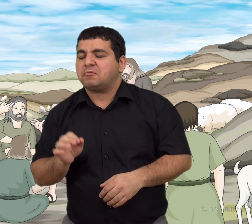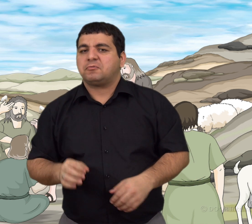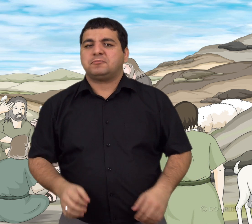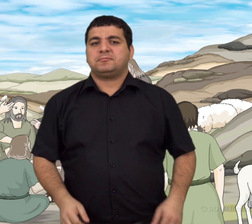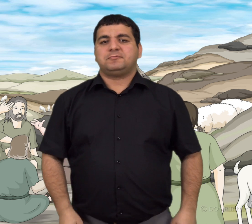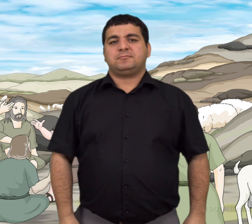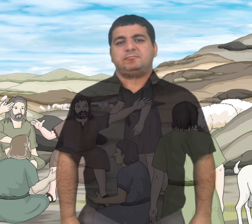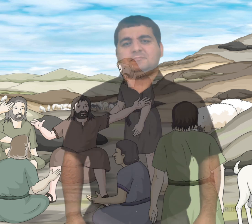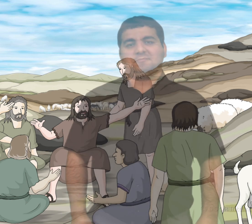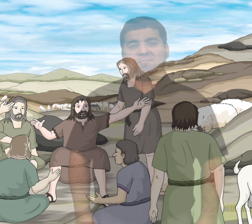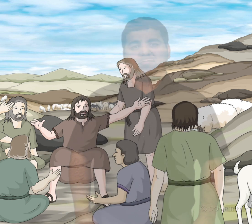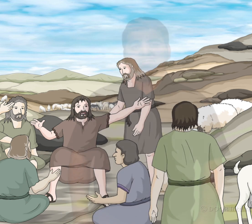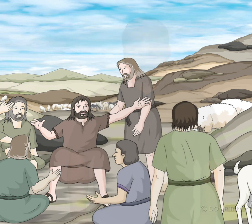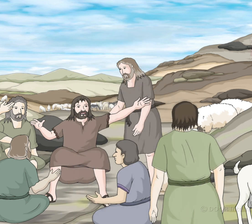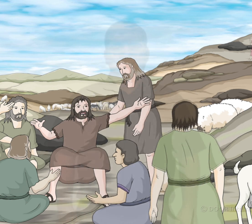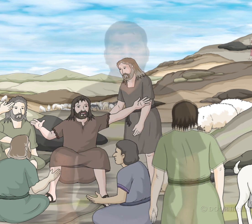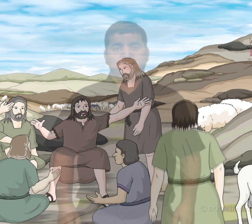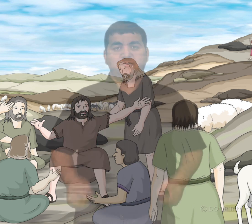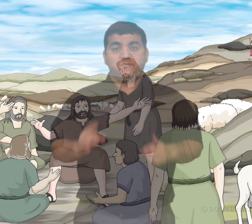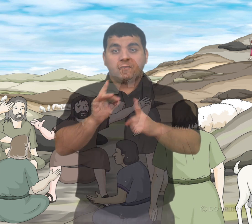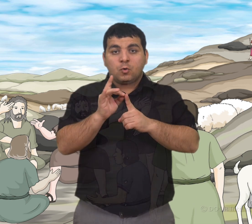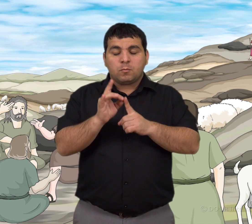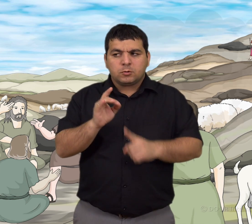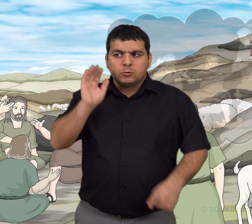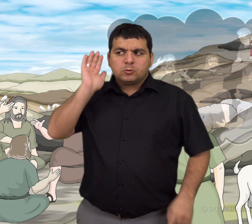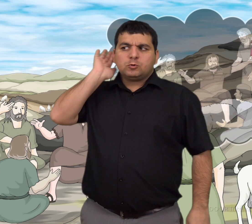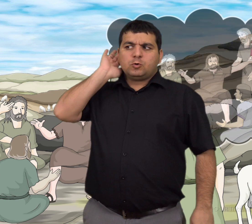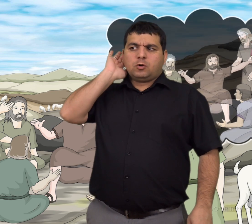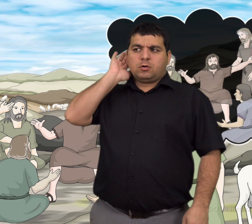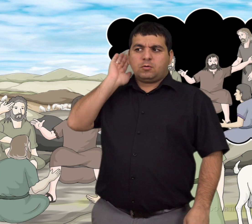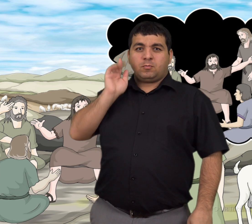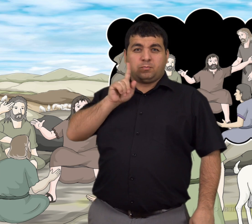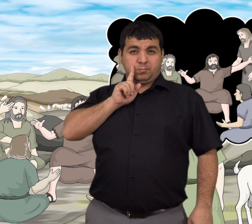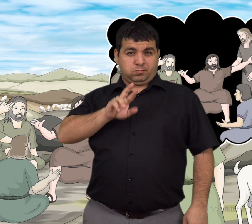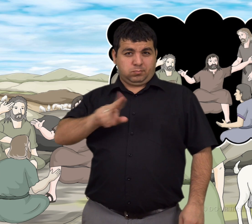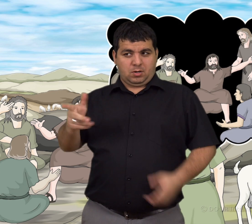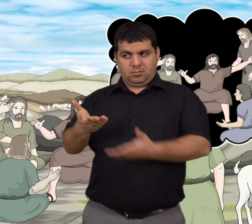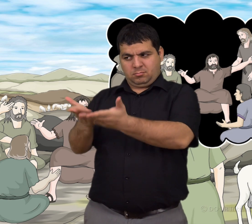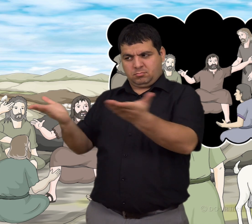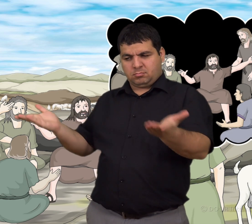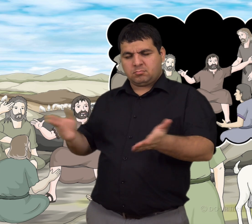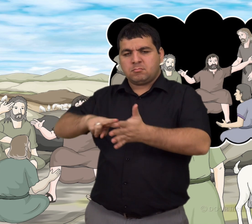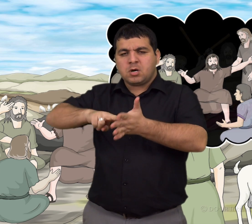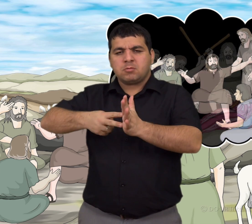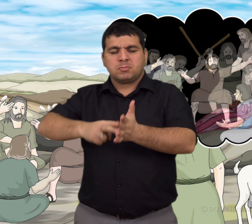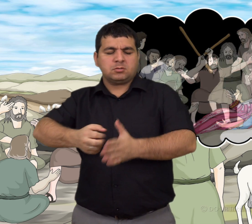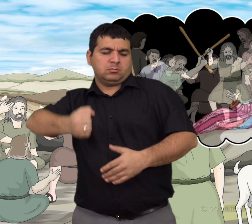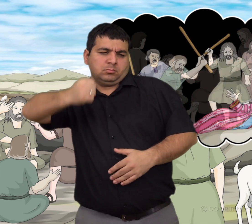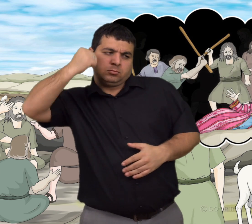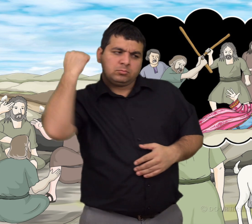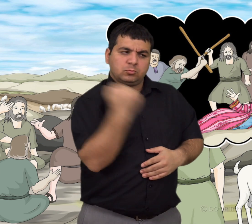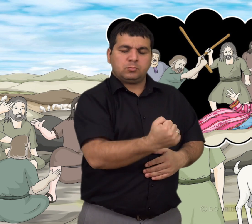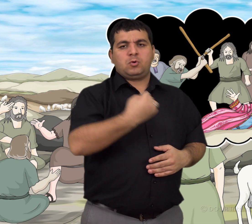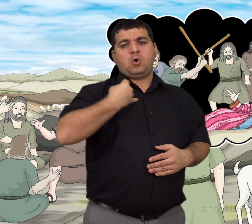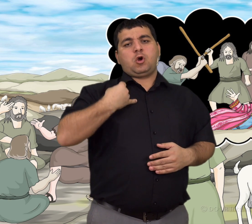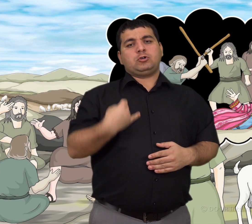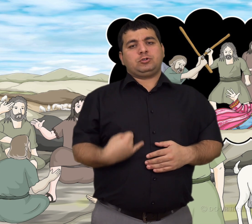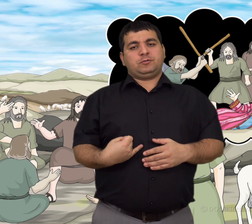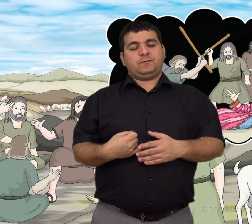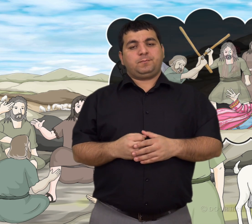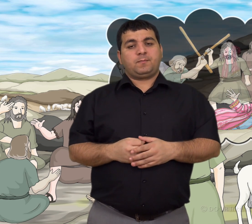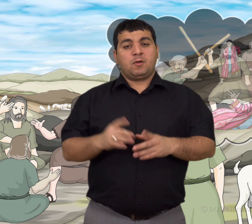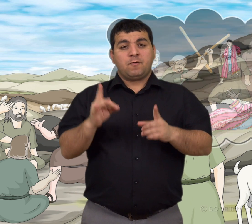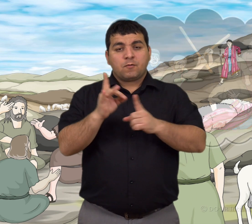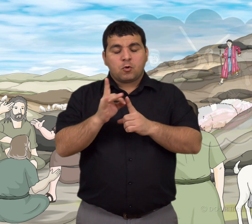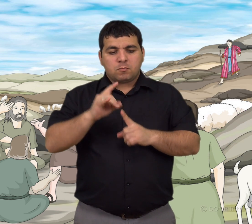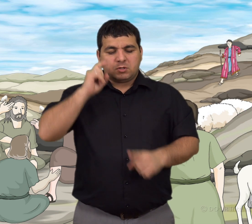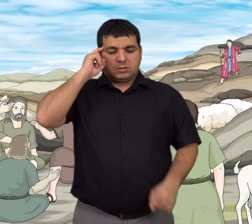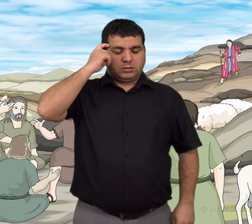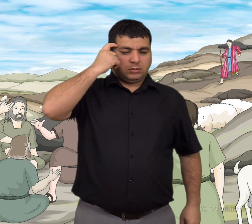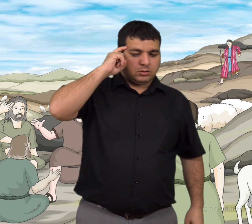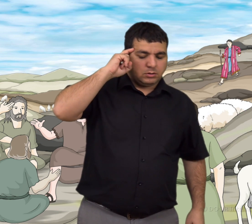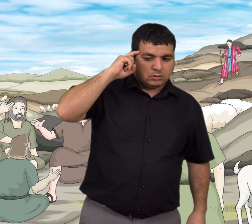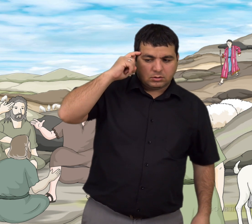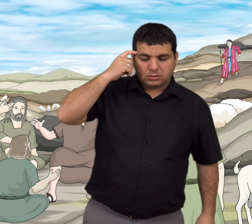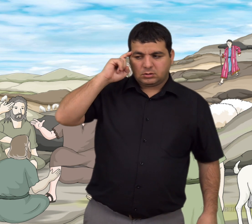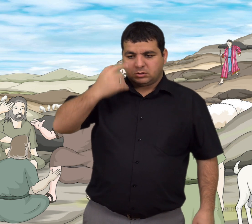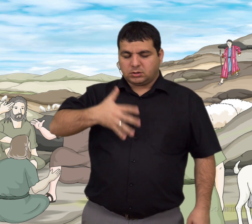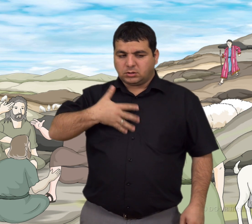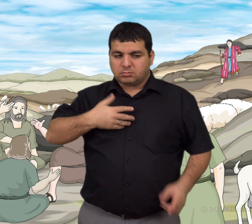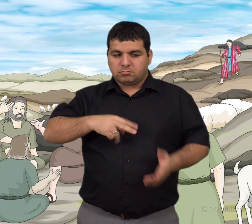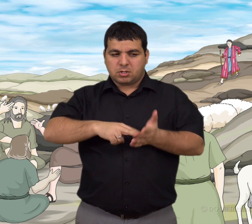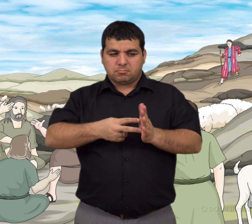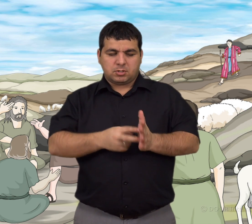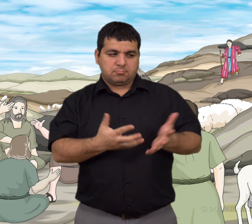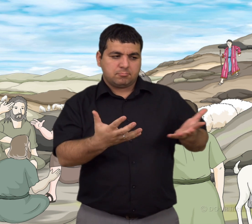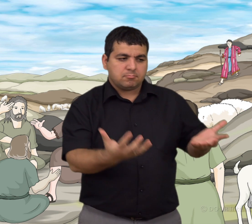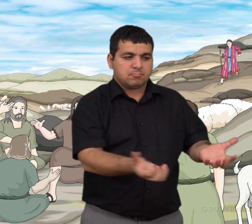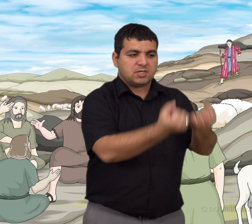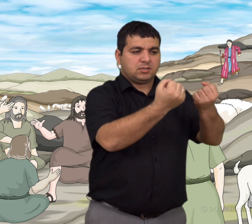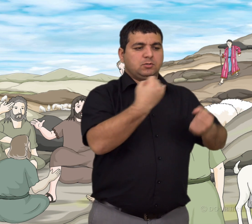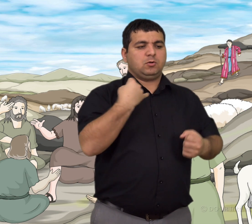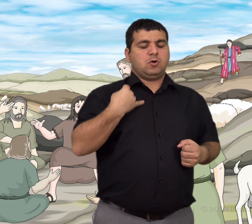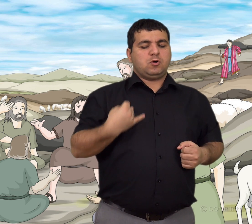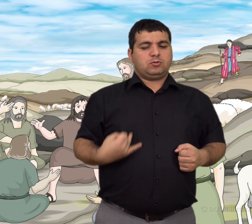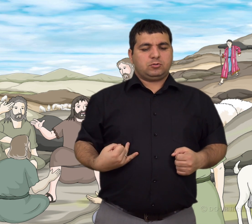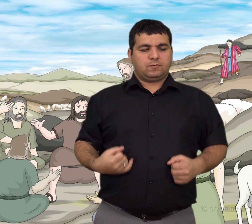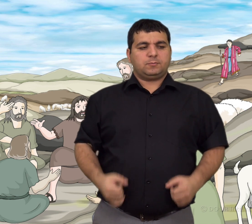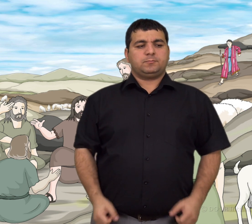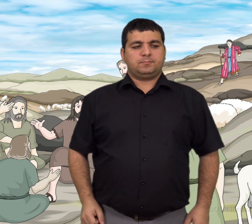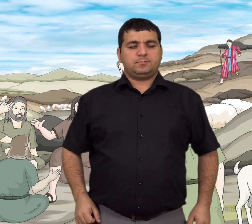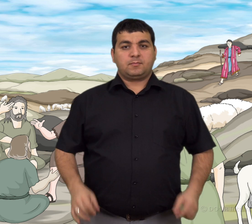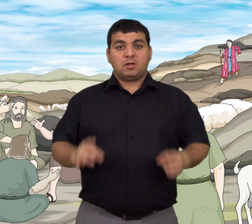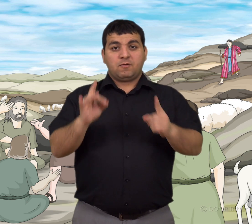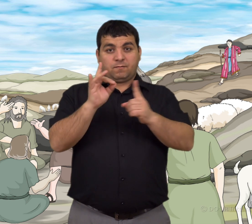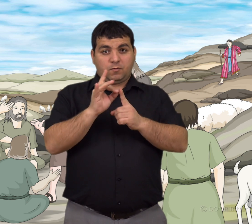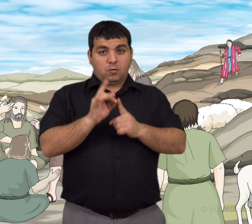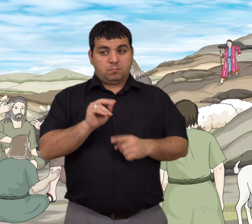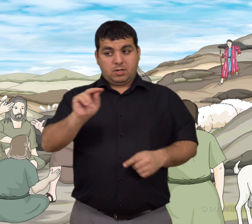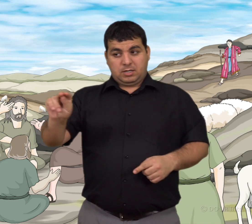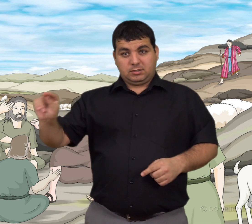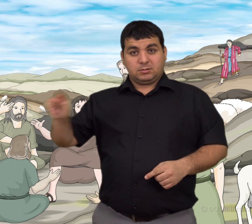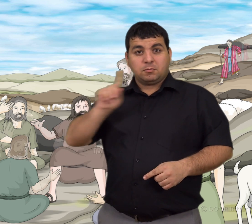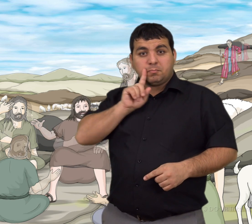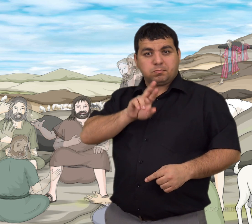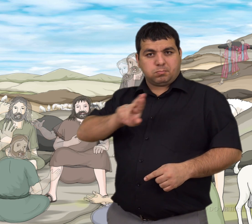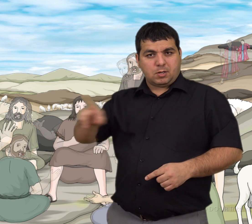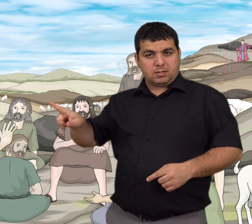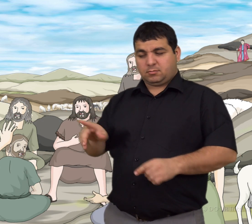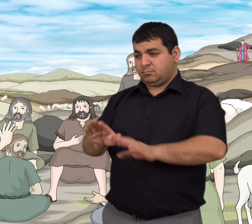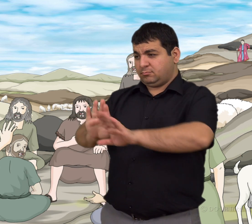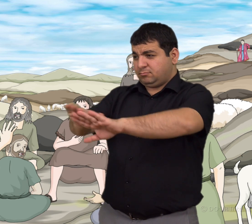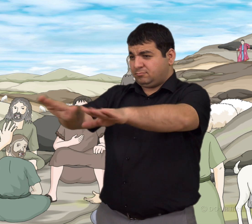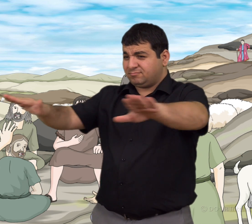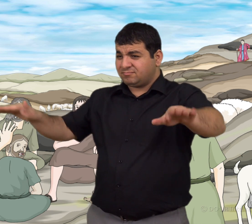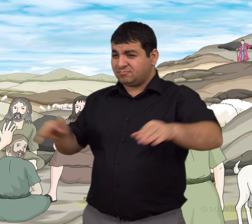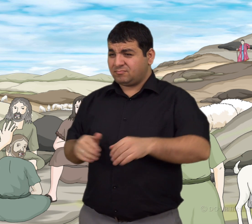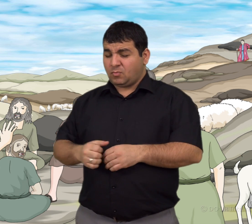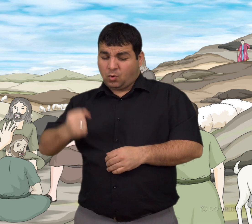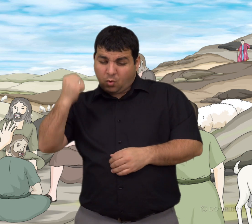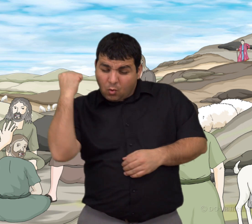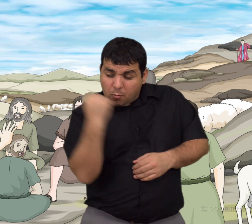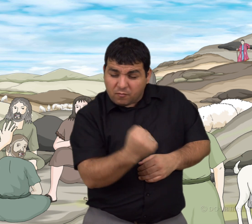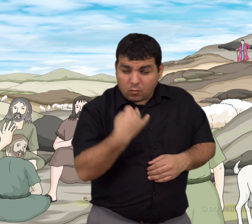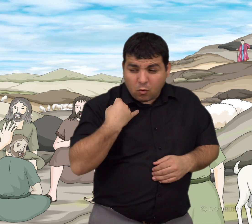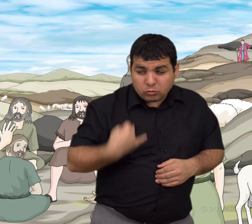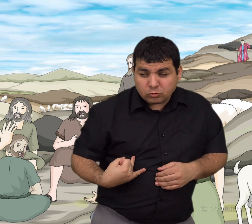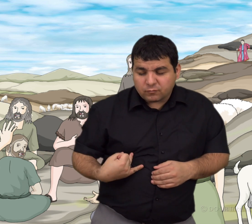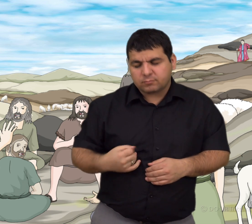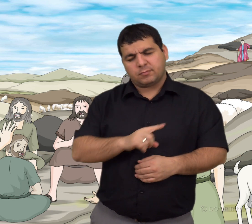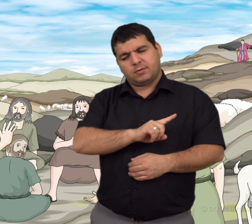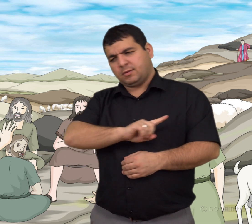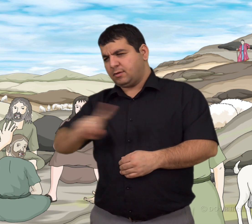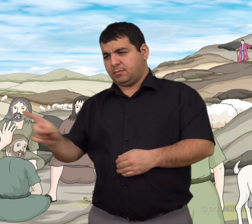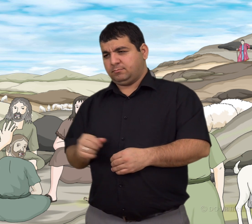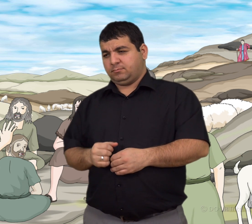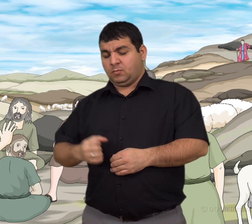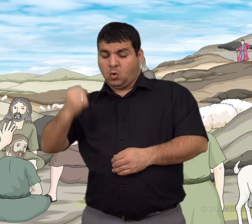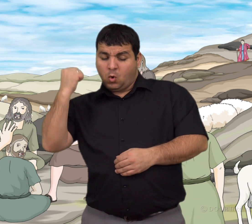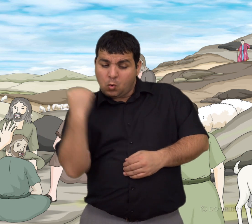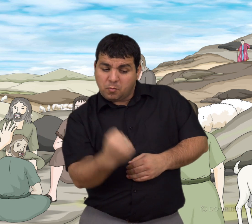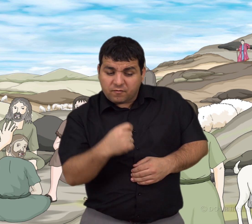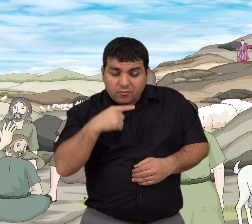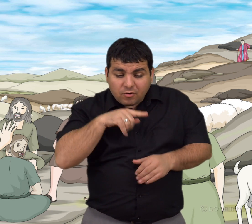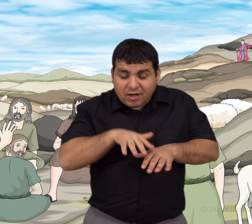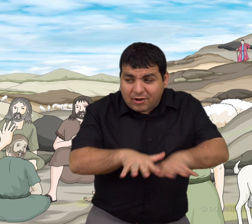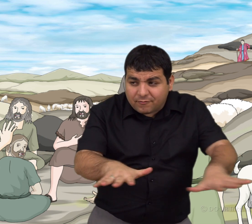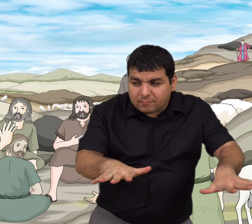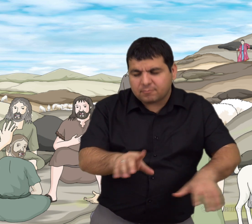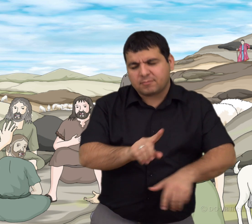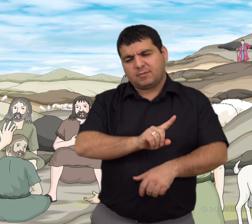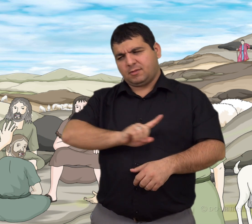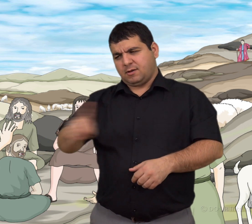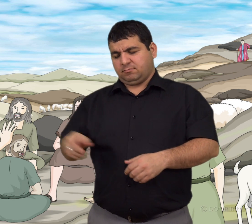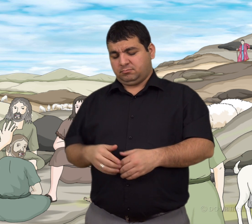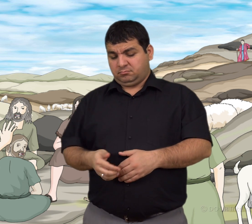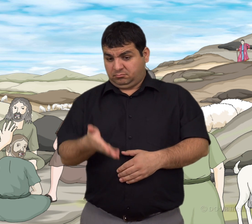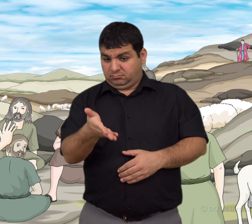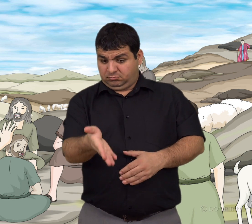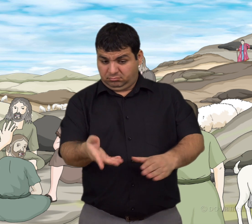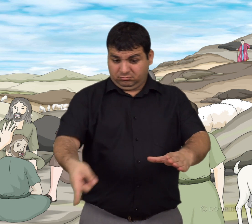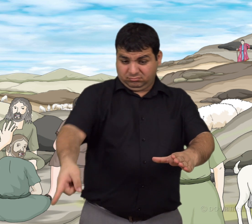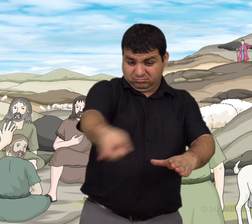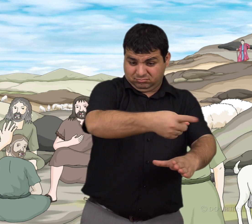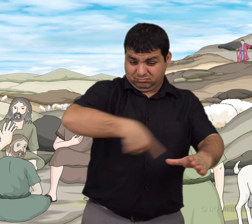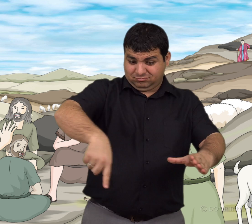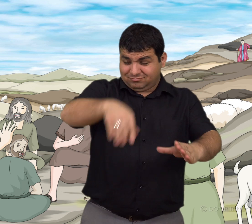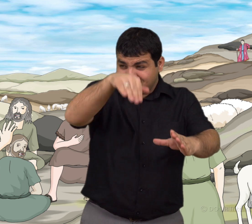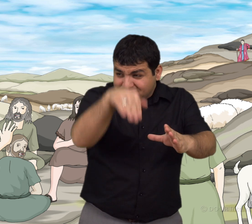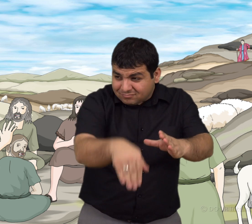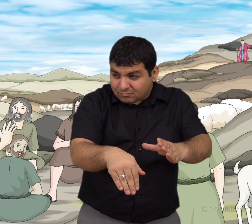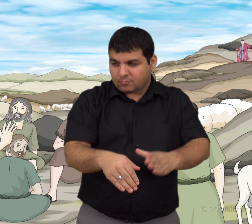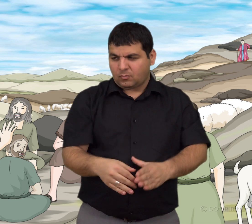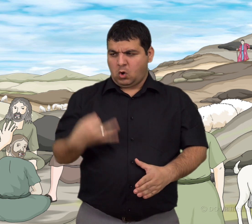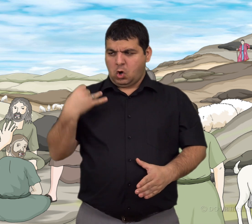When Reuben heard this, he tried to rescue Joseph from their hands. “Let us not take his life,” he said. “Do not shed his blood.